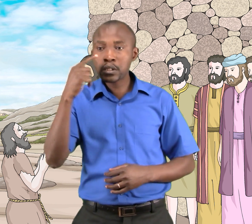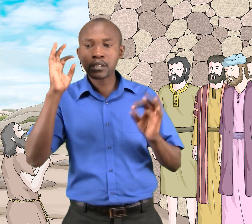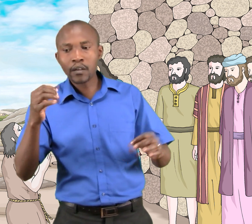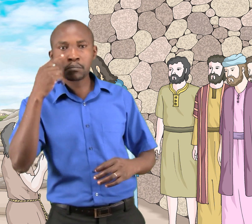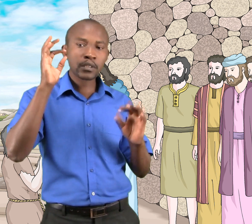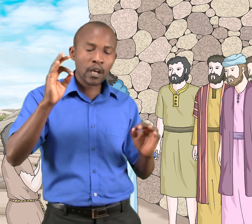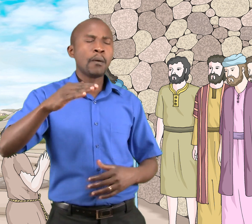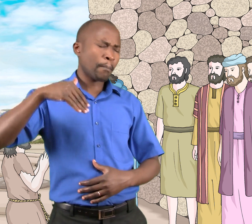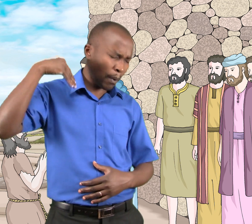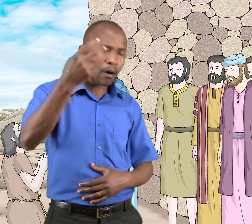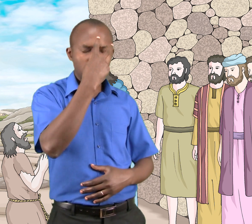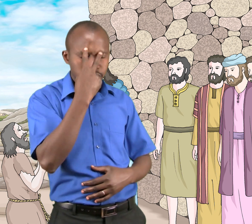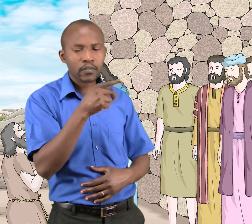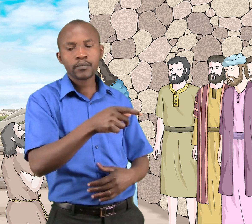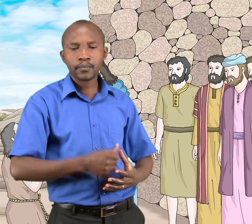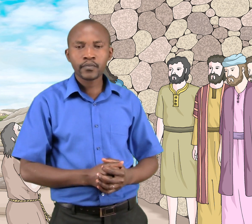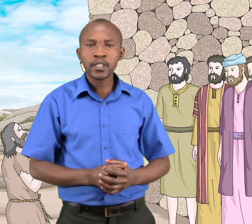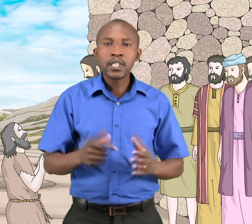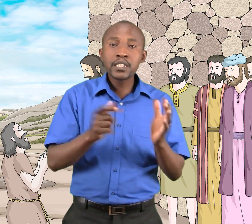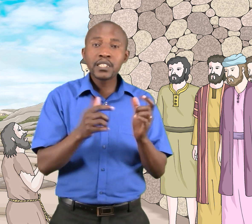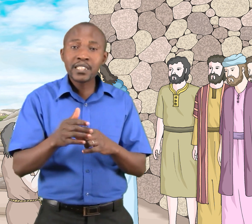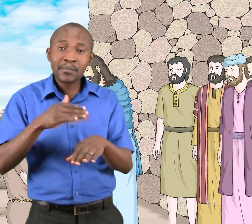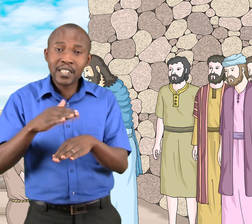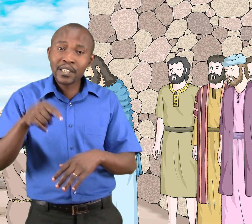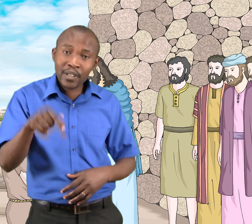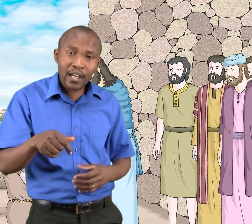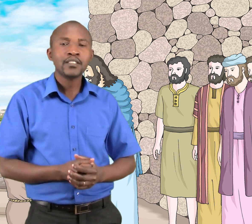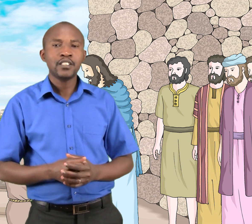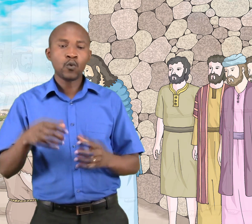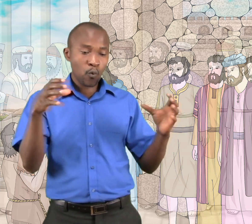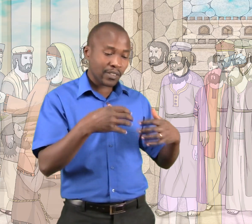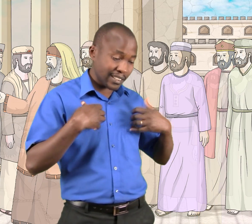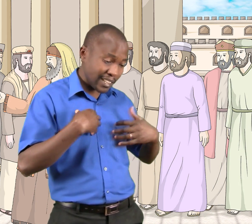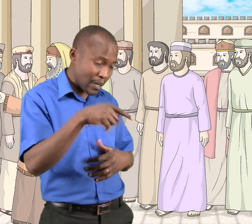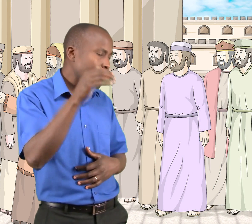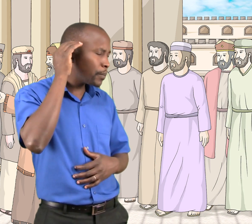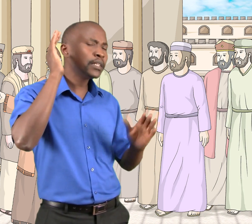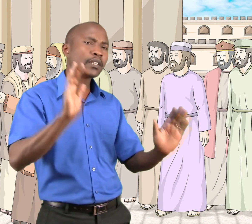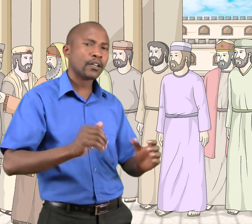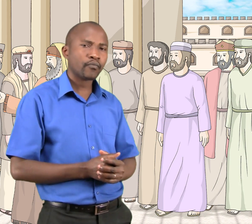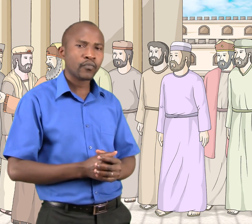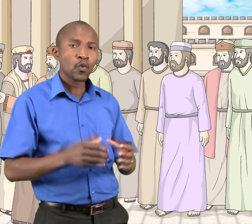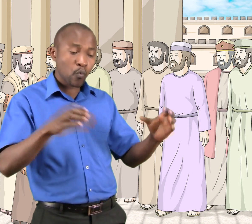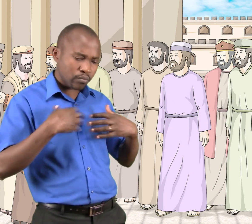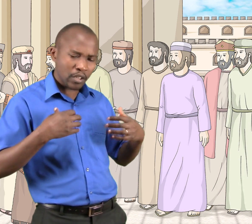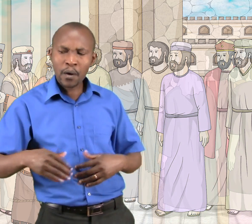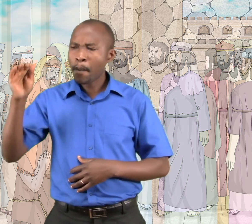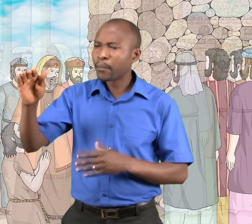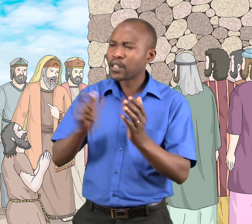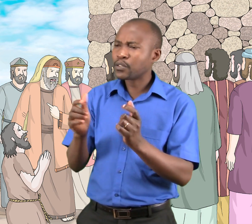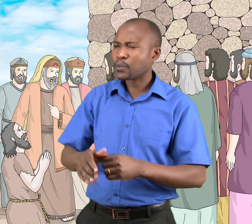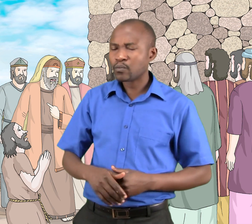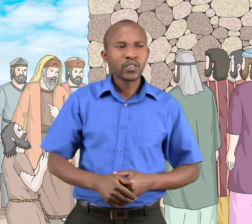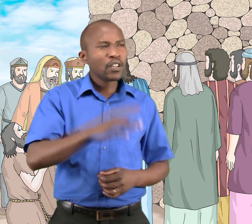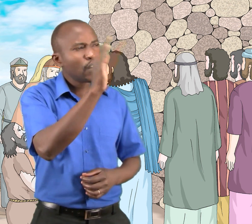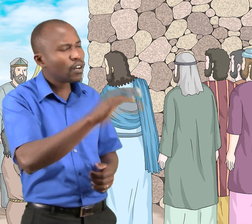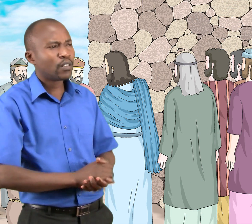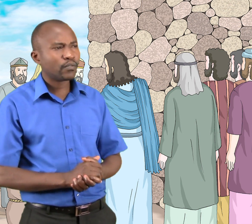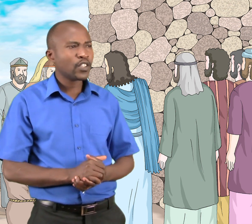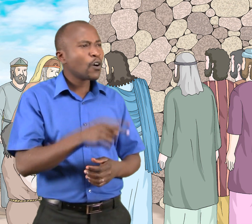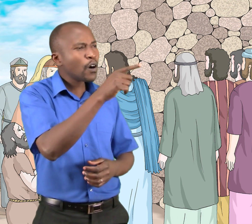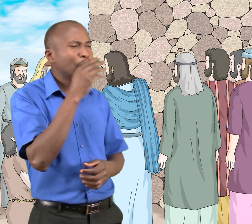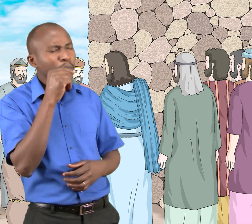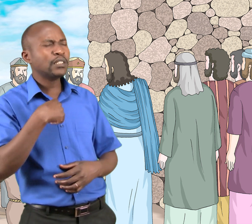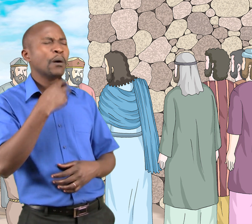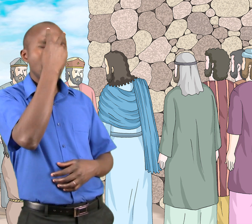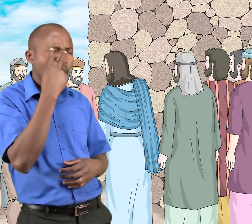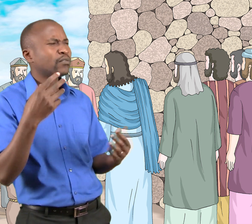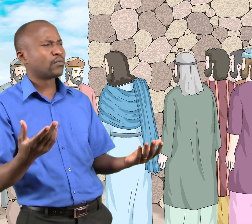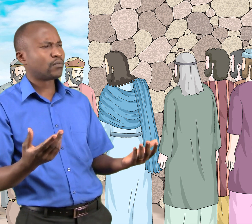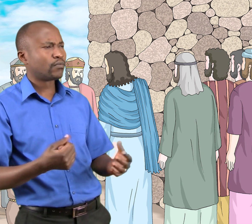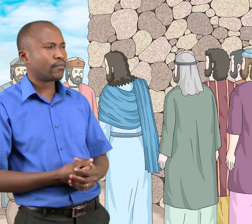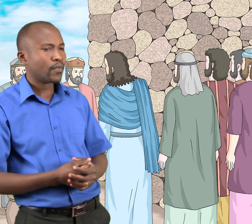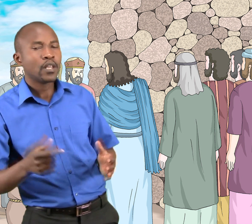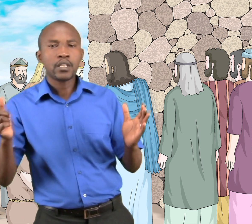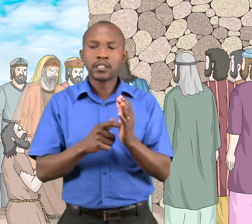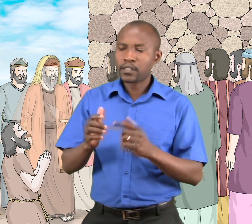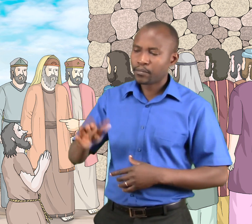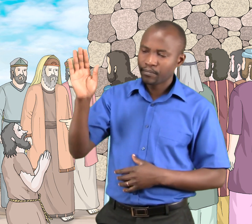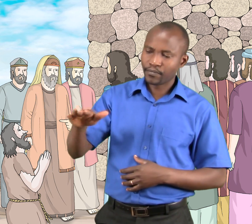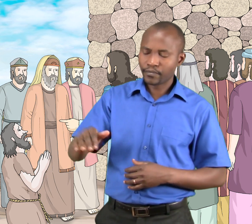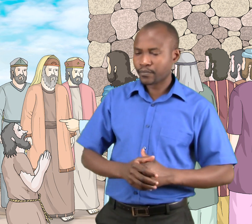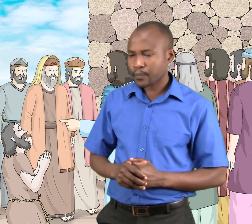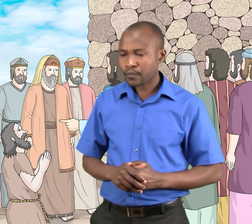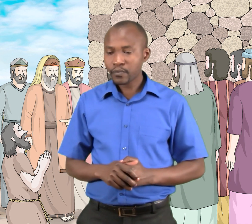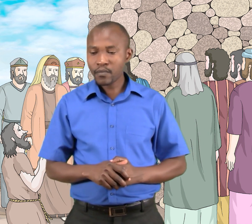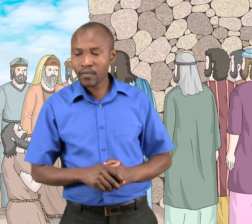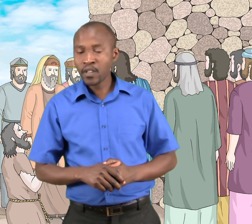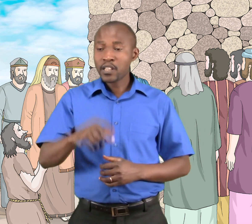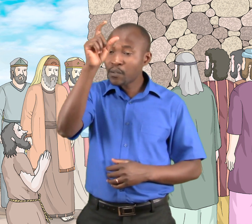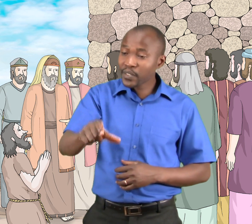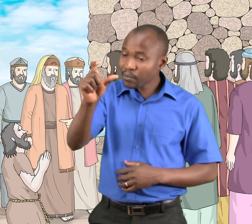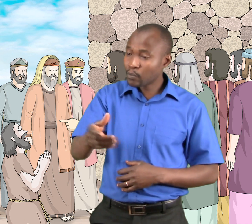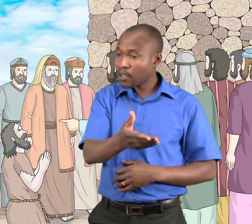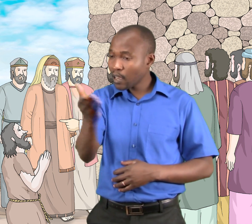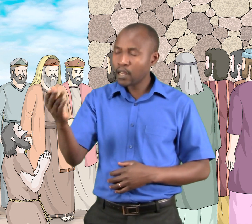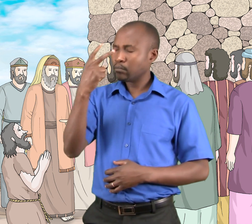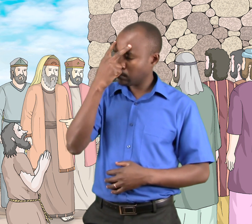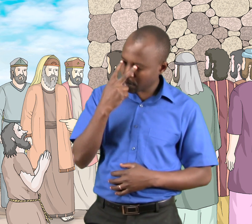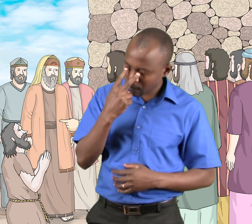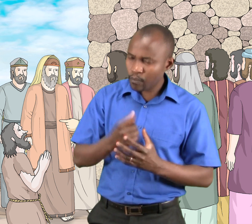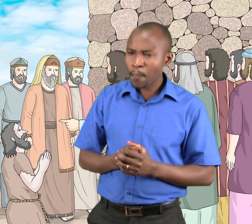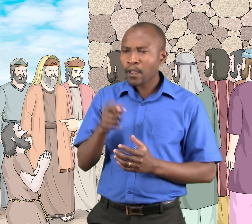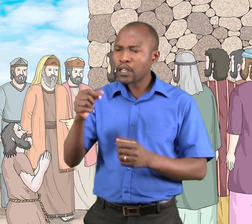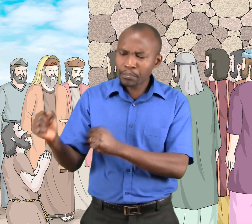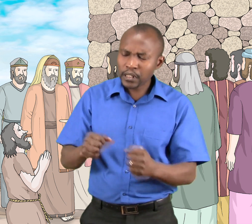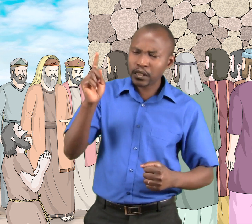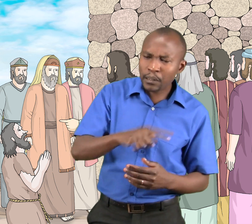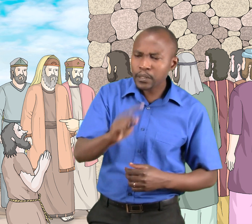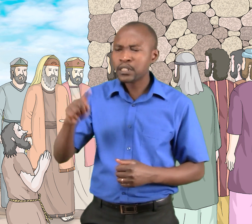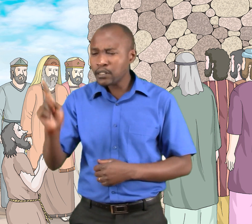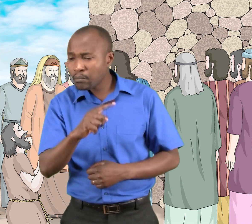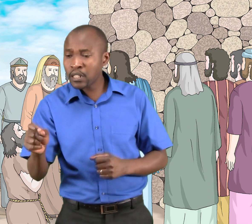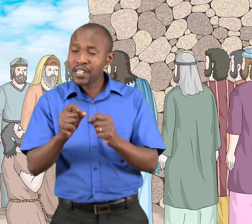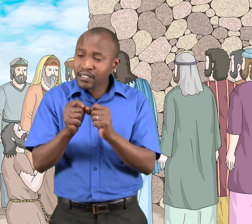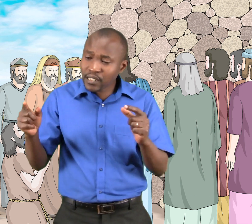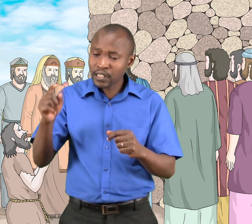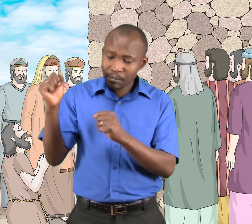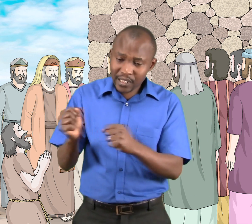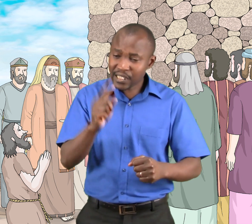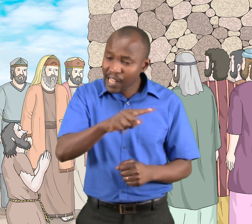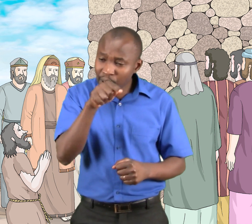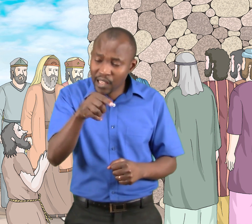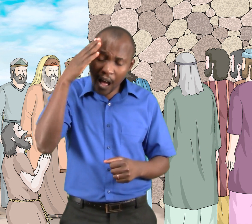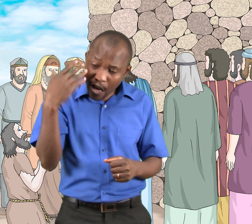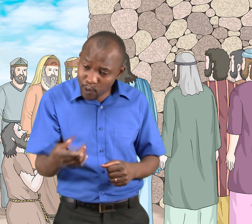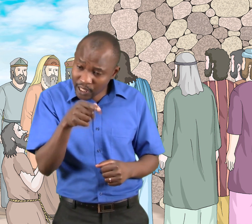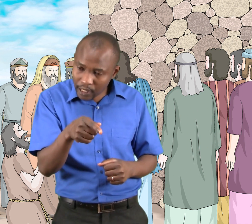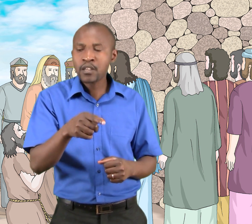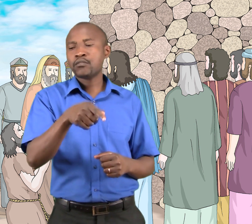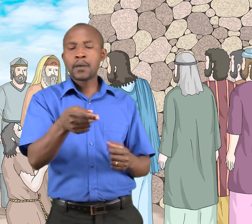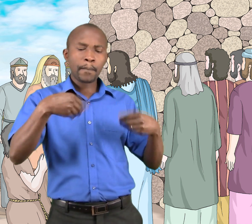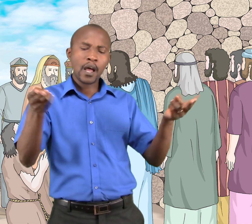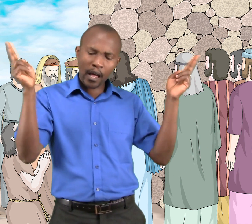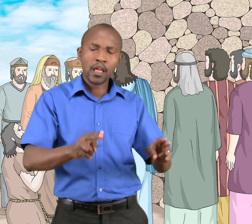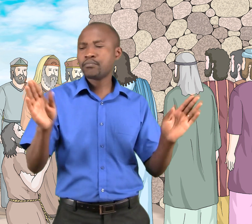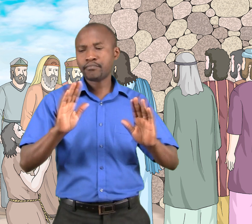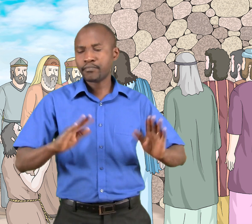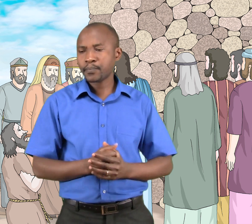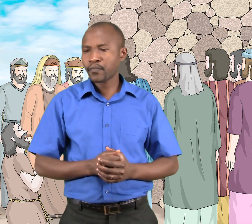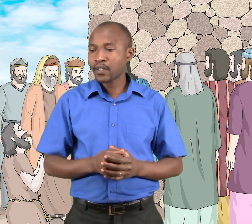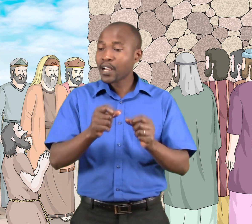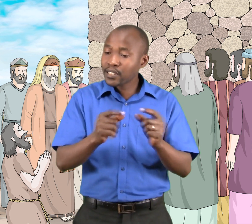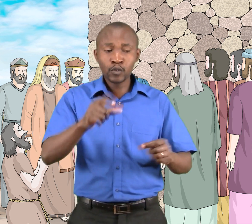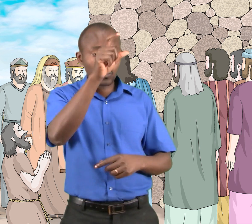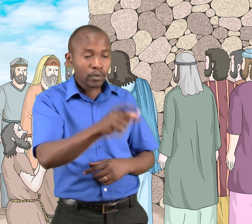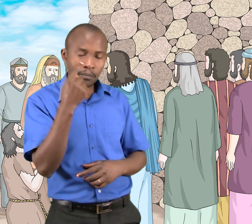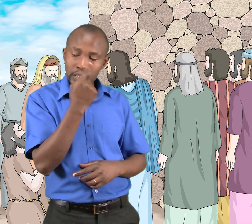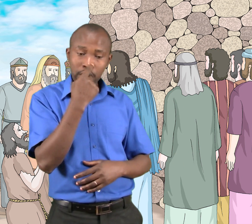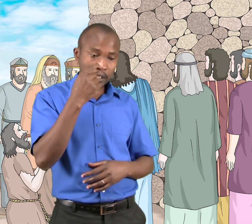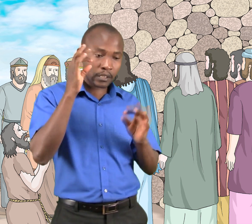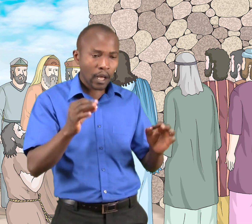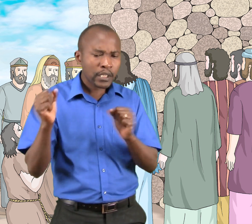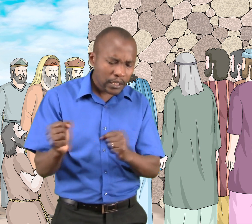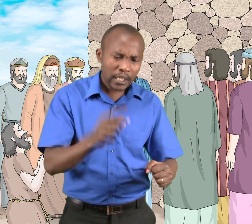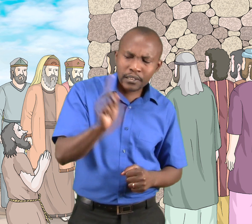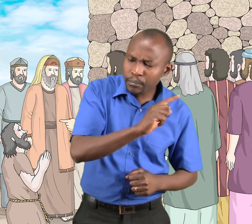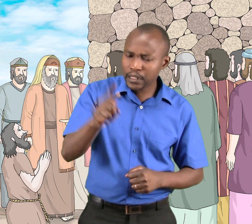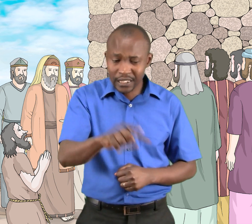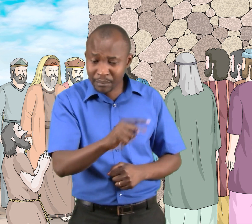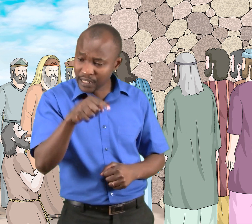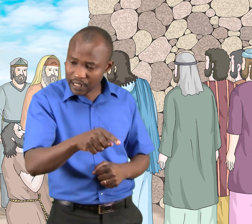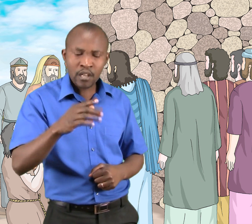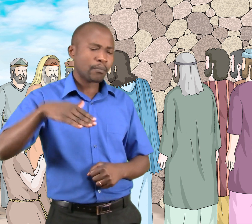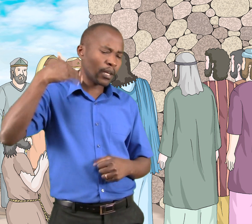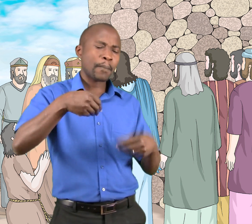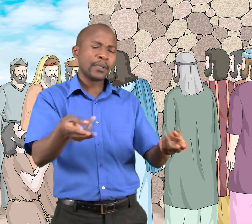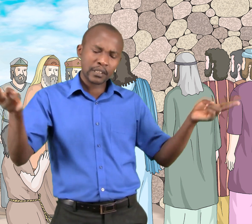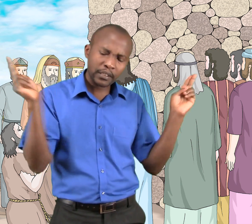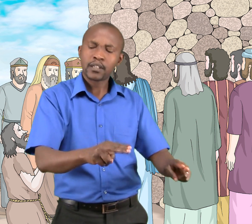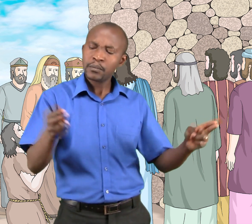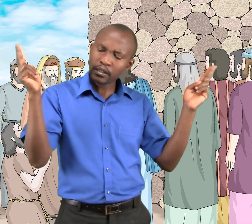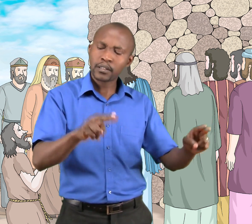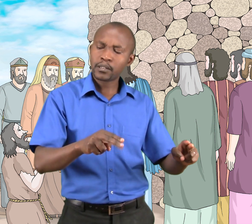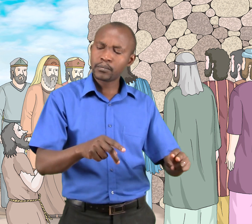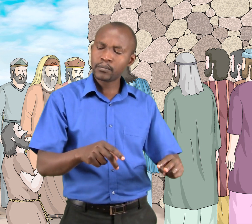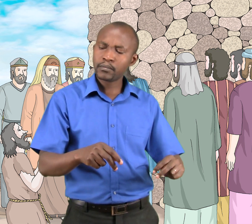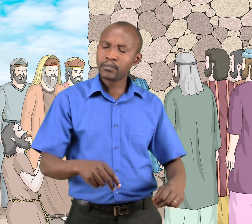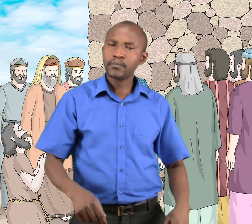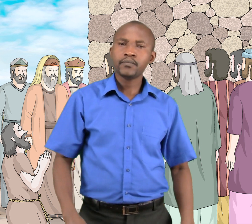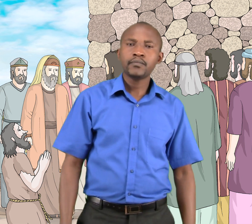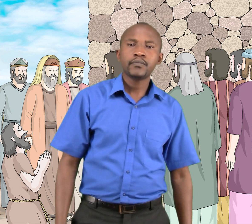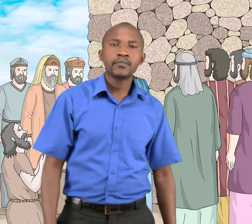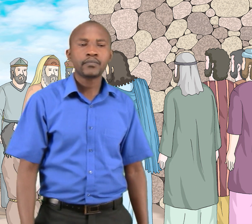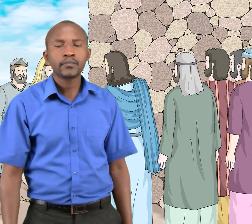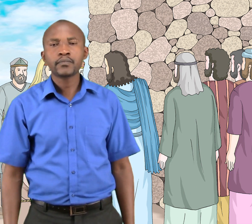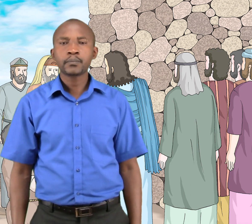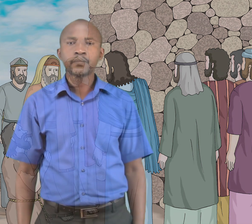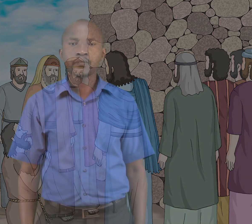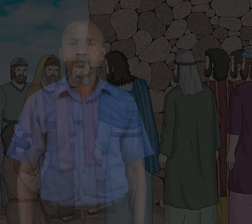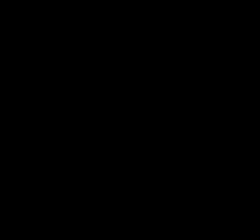Some of the Pharisees who were with Him heard this, and they asked Him, “Are we blind too?” “If you were blind,” Jesus replied, “you would not be guilty of sin. But since you claim you can see, your guilt remains.”